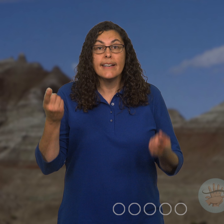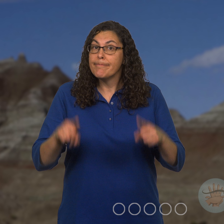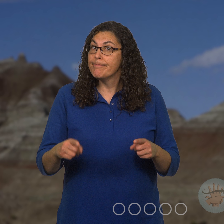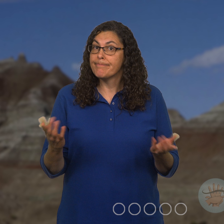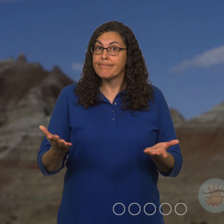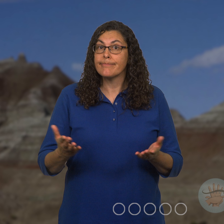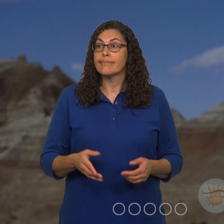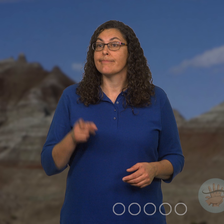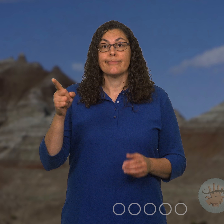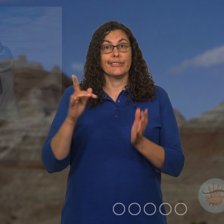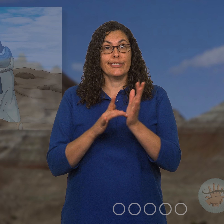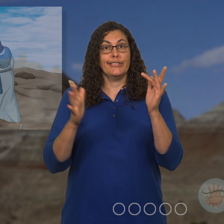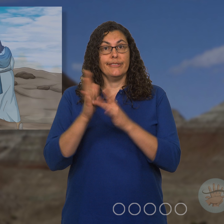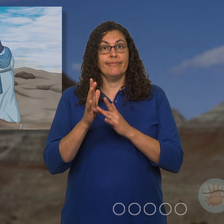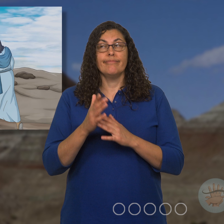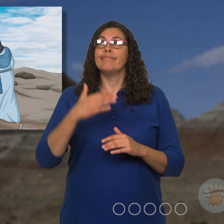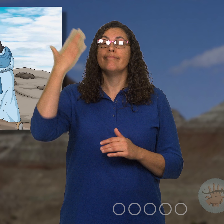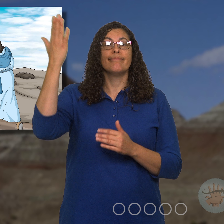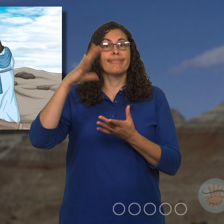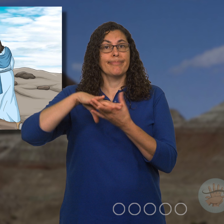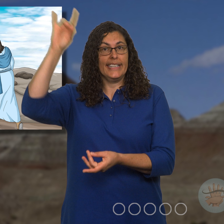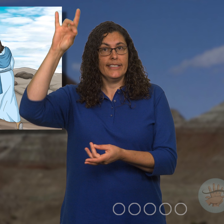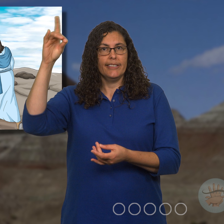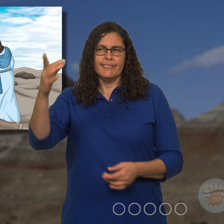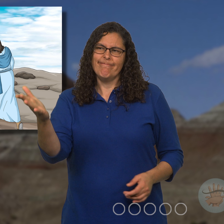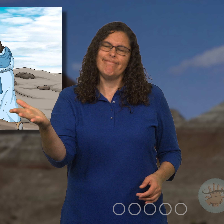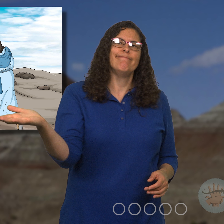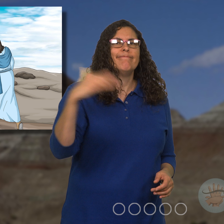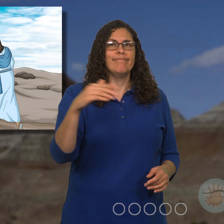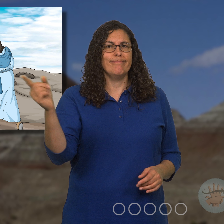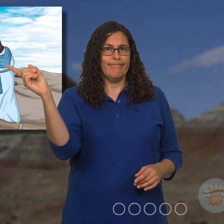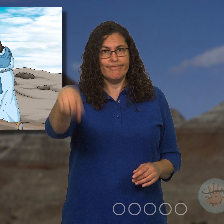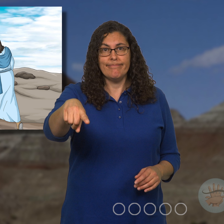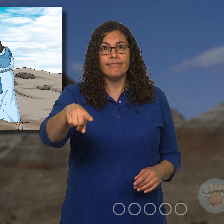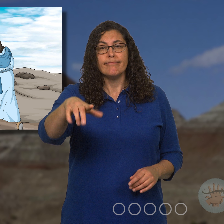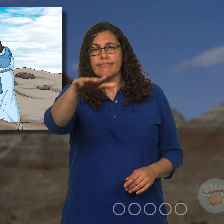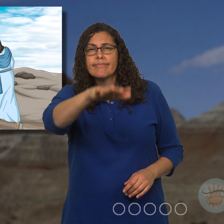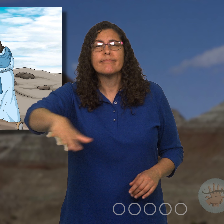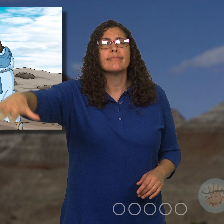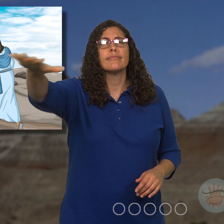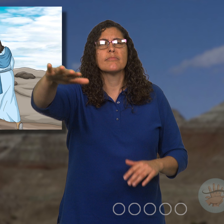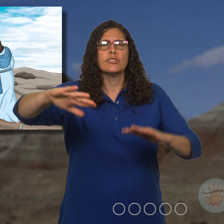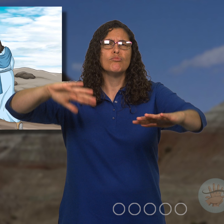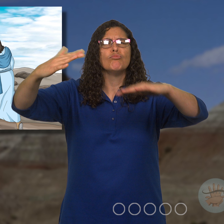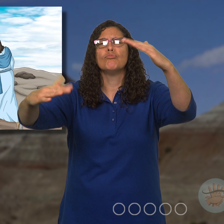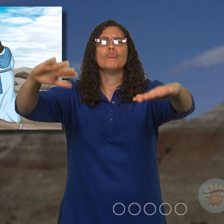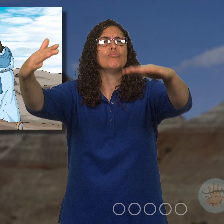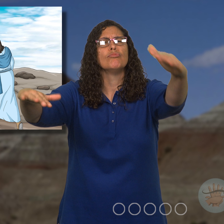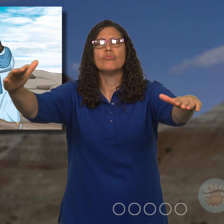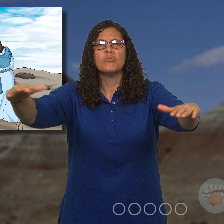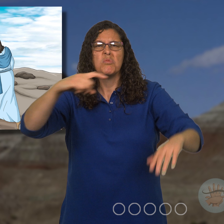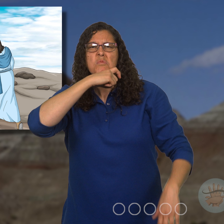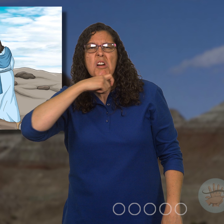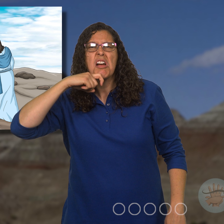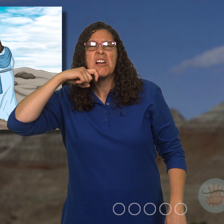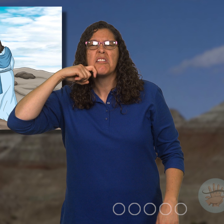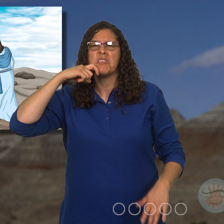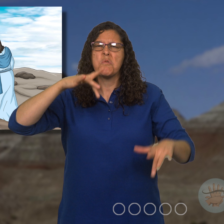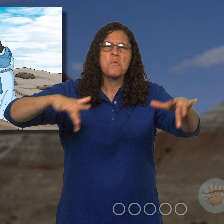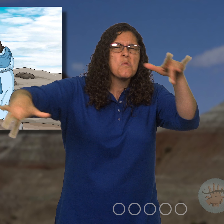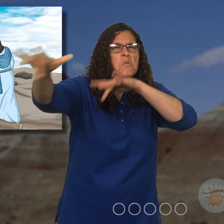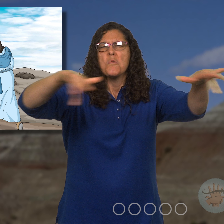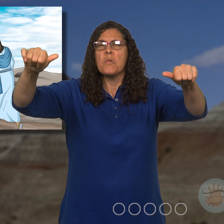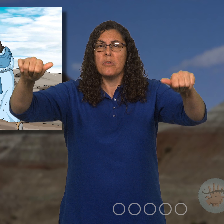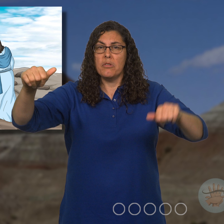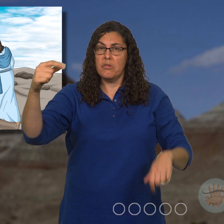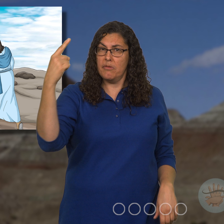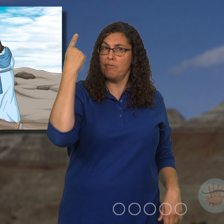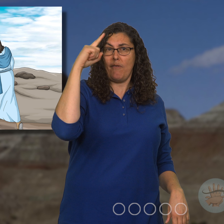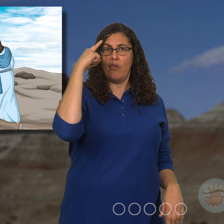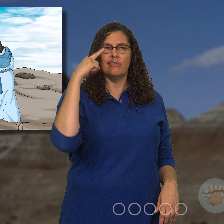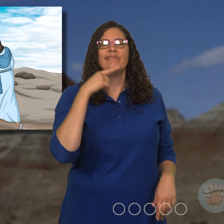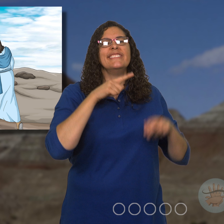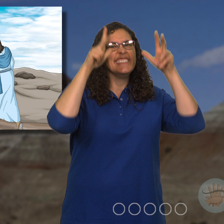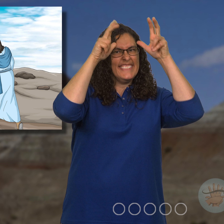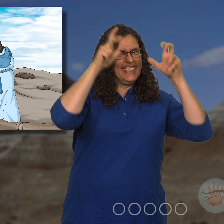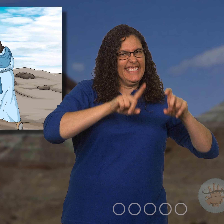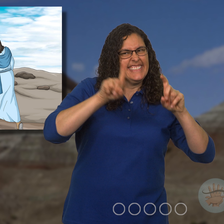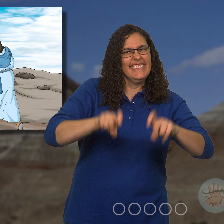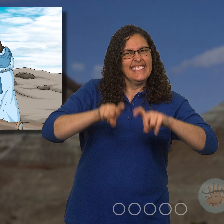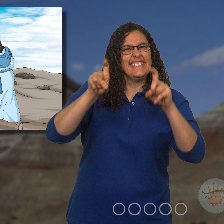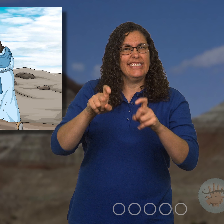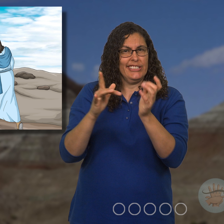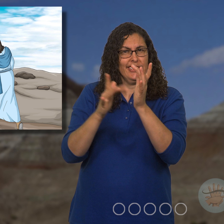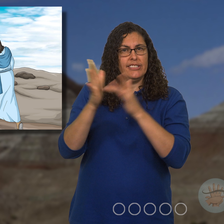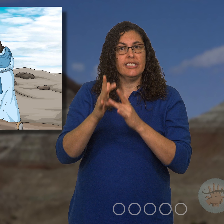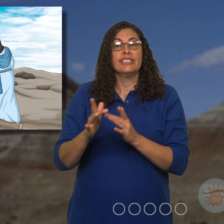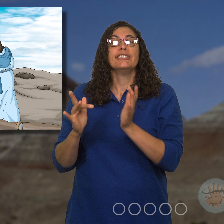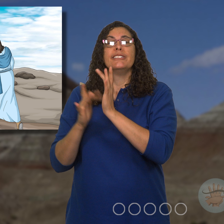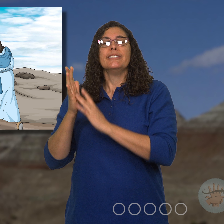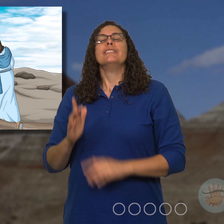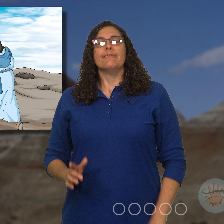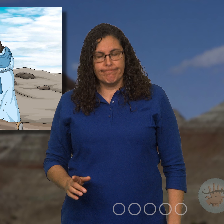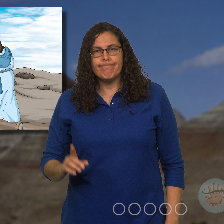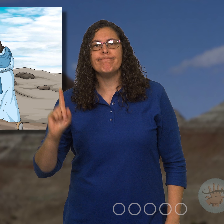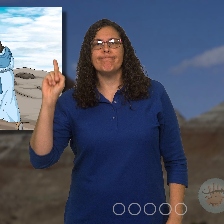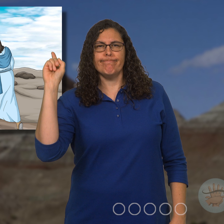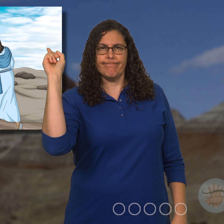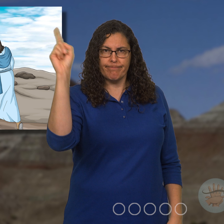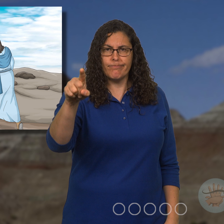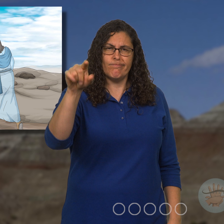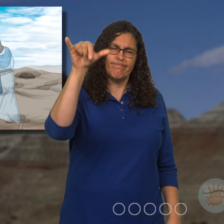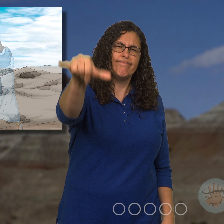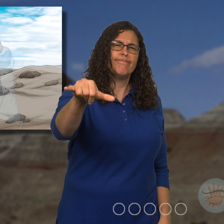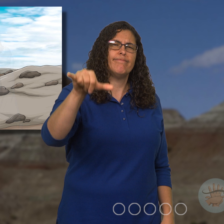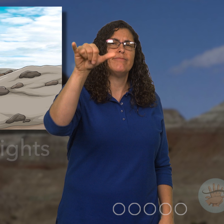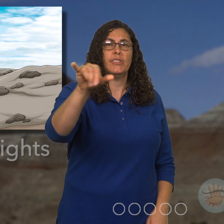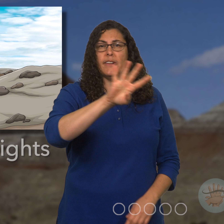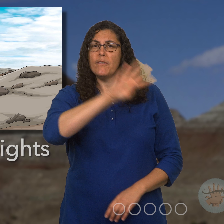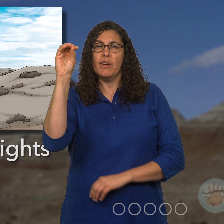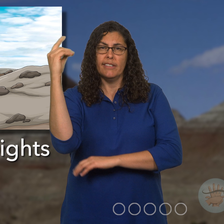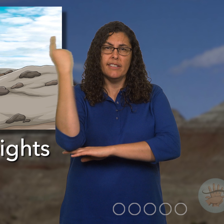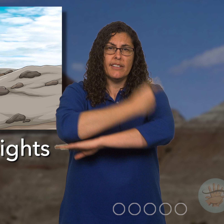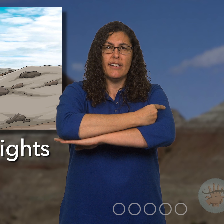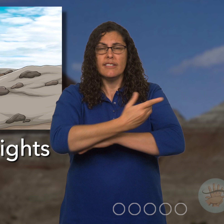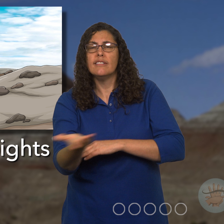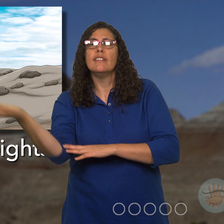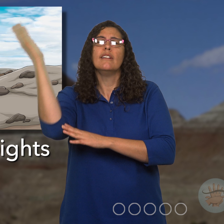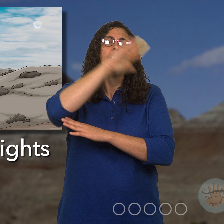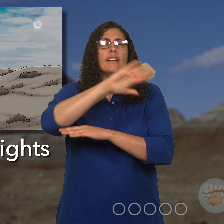Then Jesus was led by the Spirit into the wilderness to be tempted by the devil.